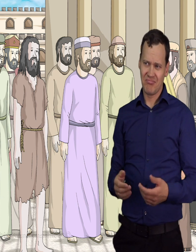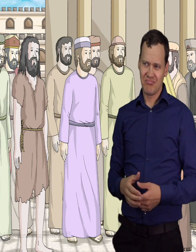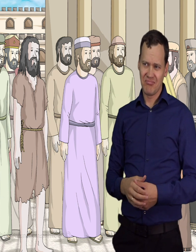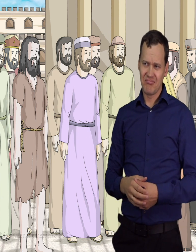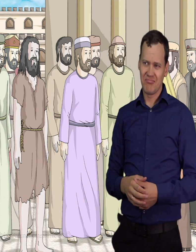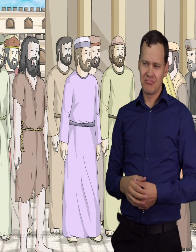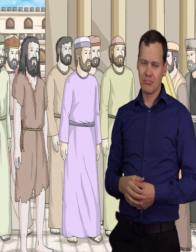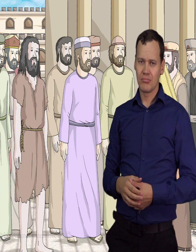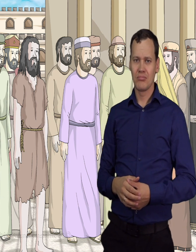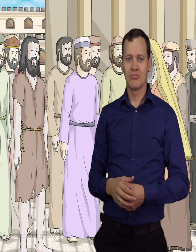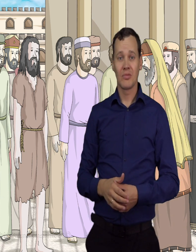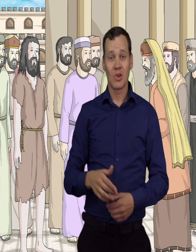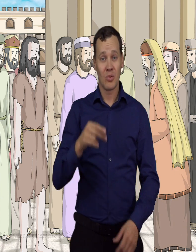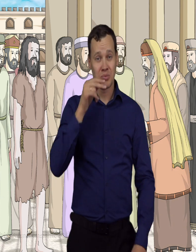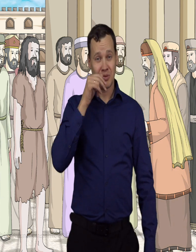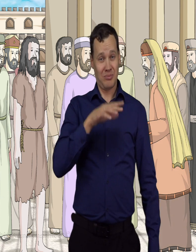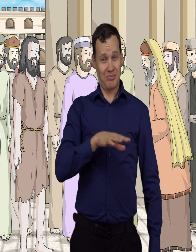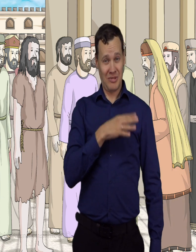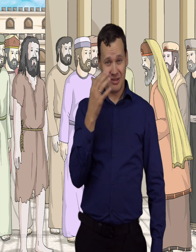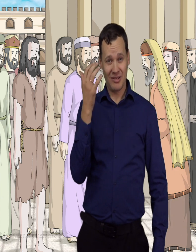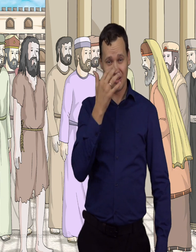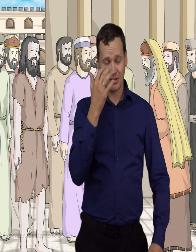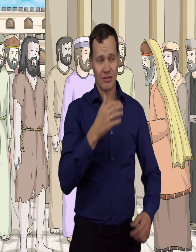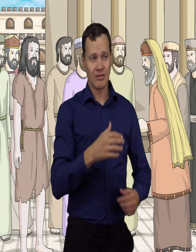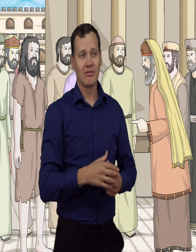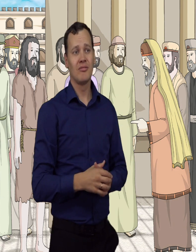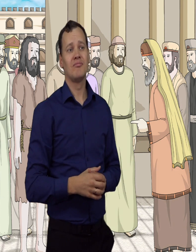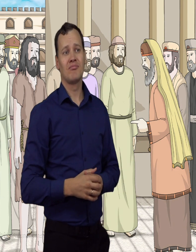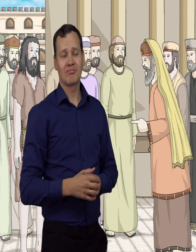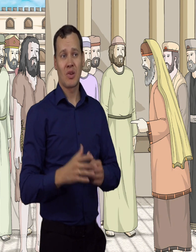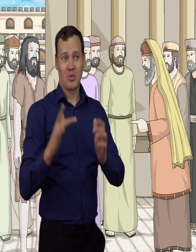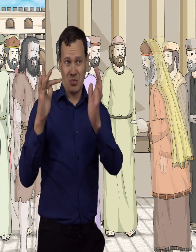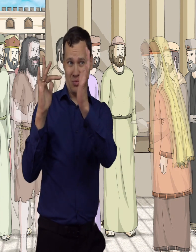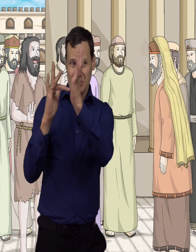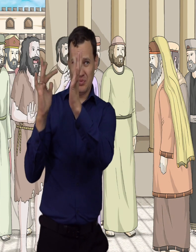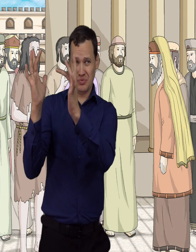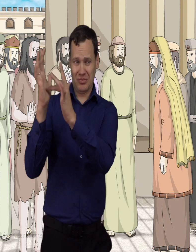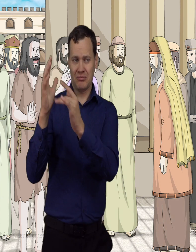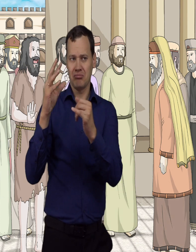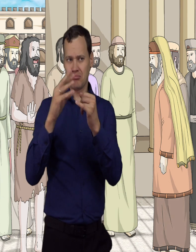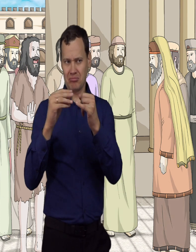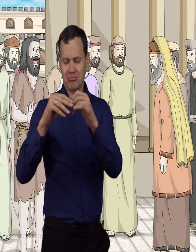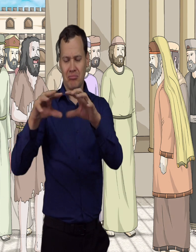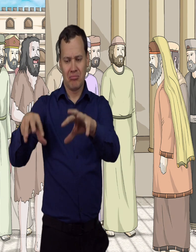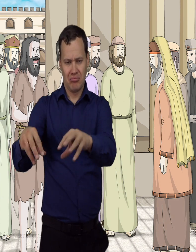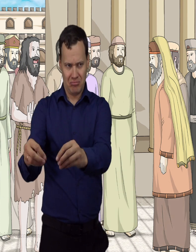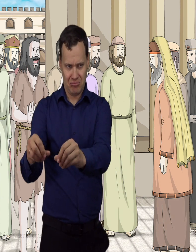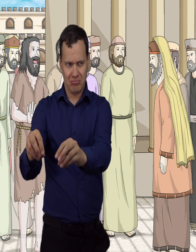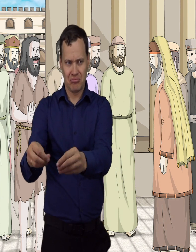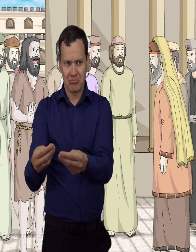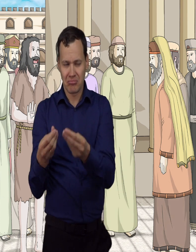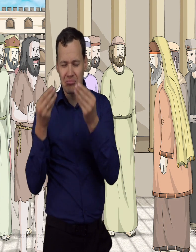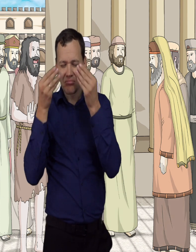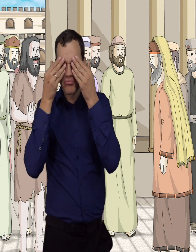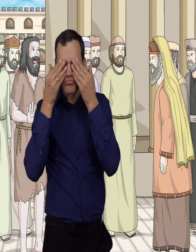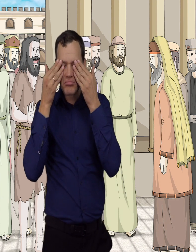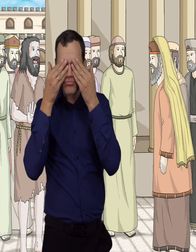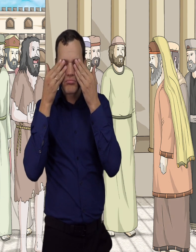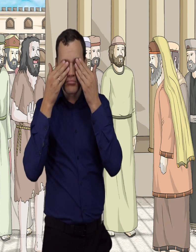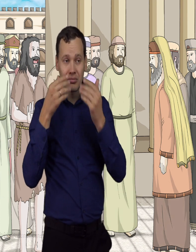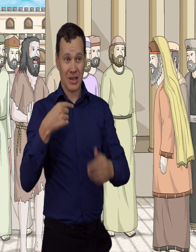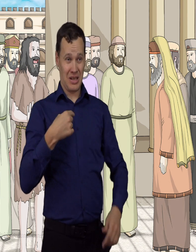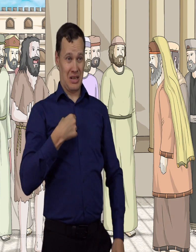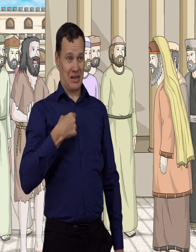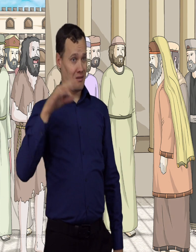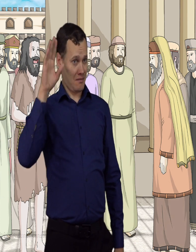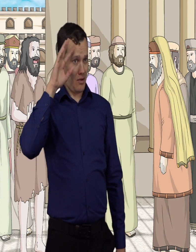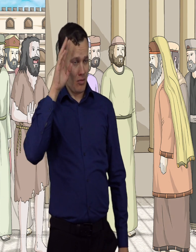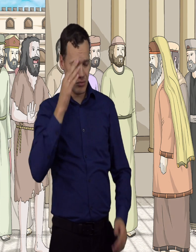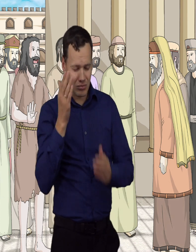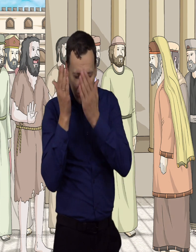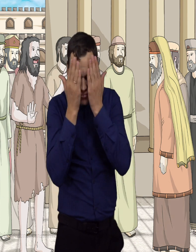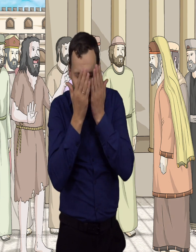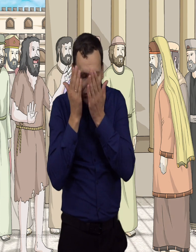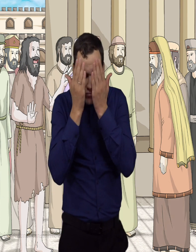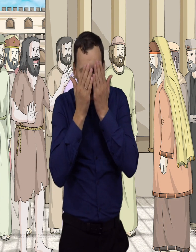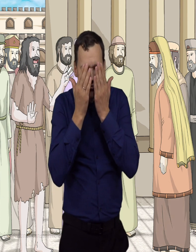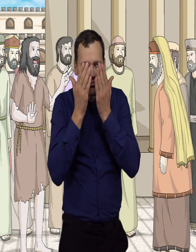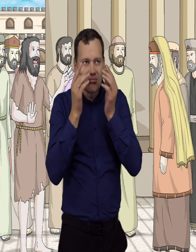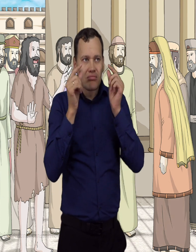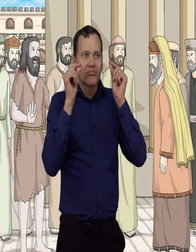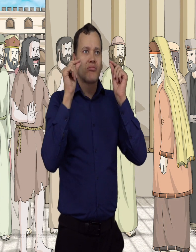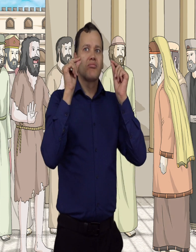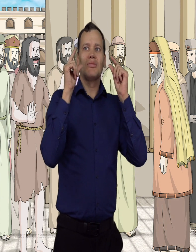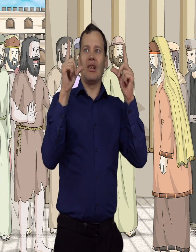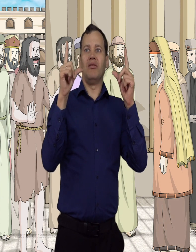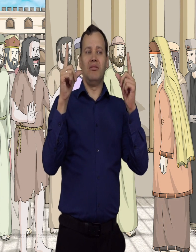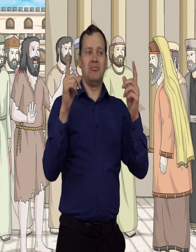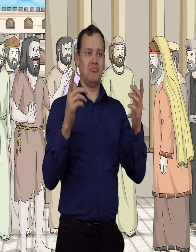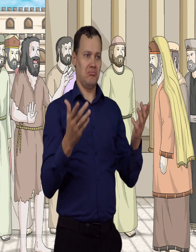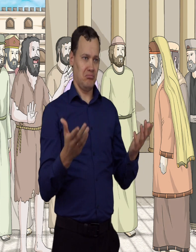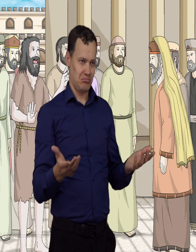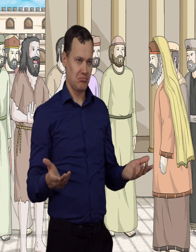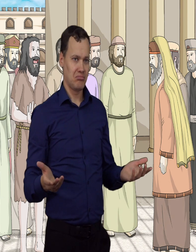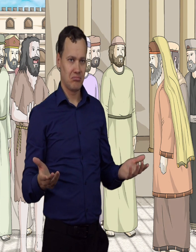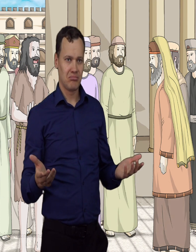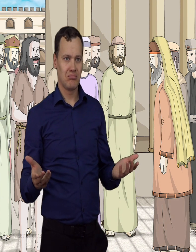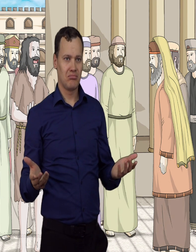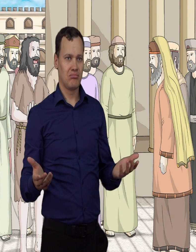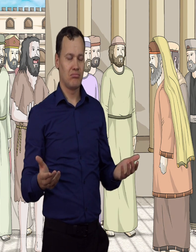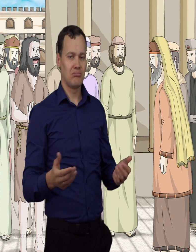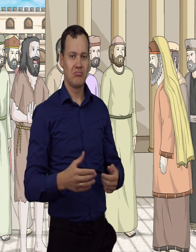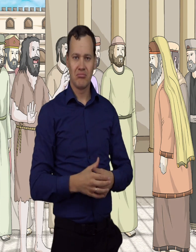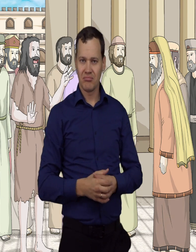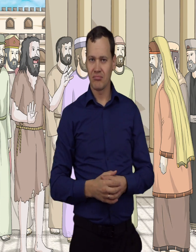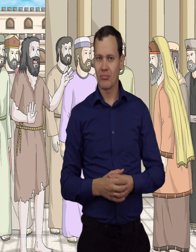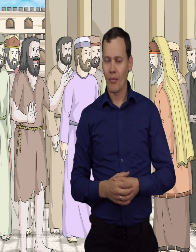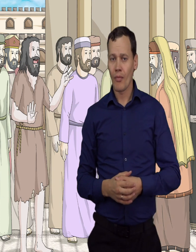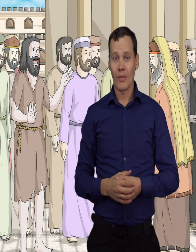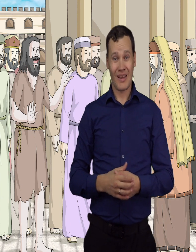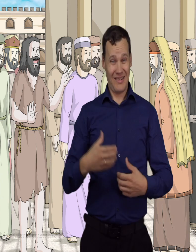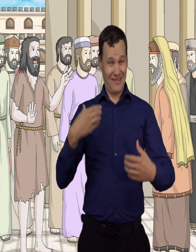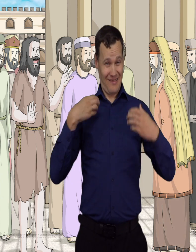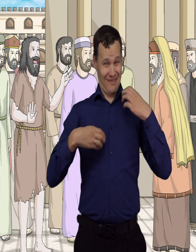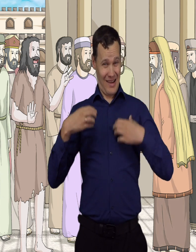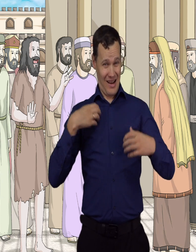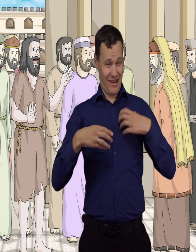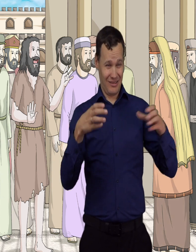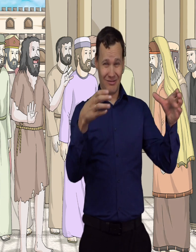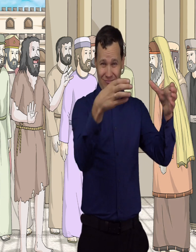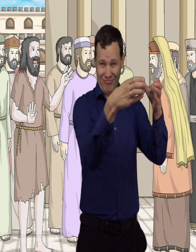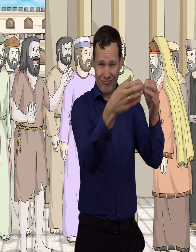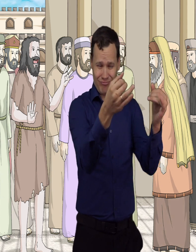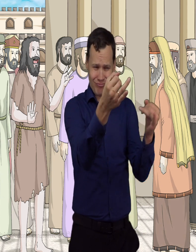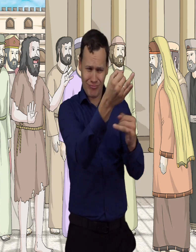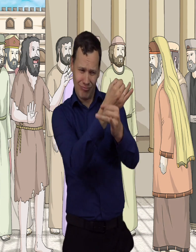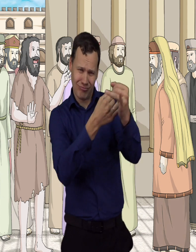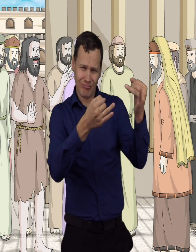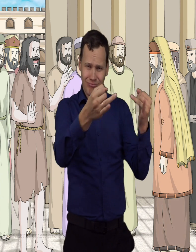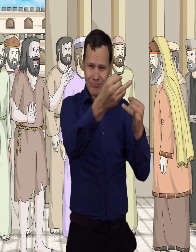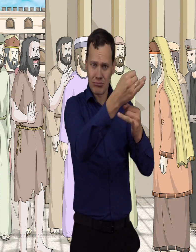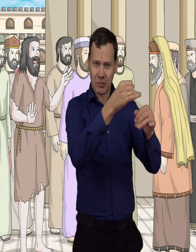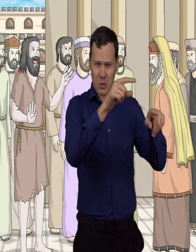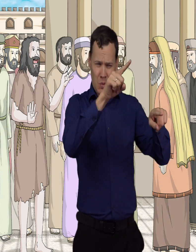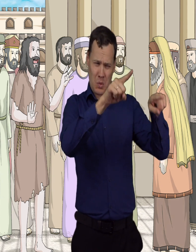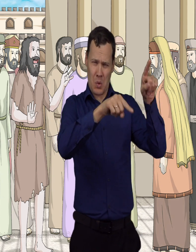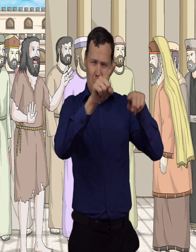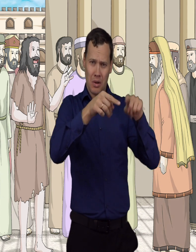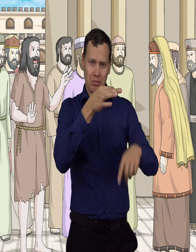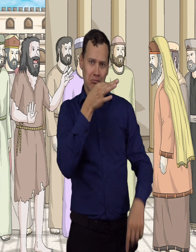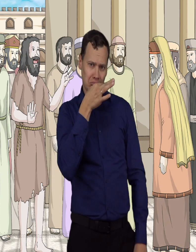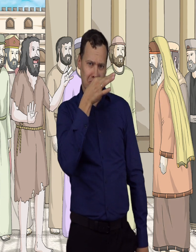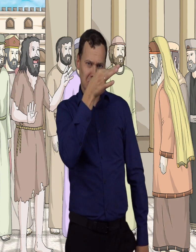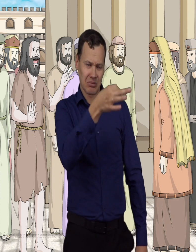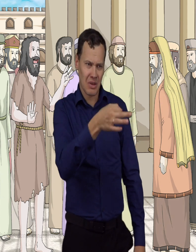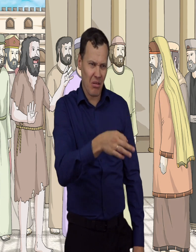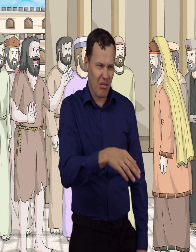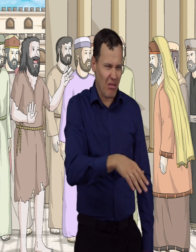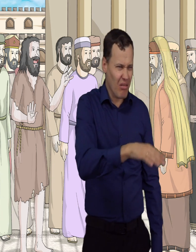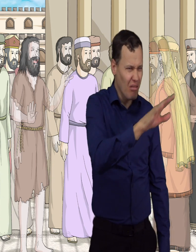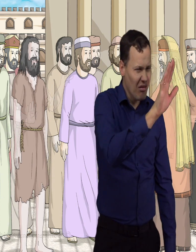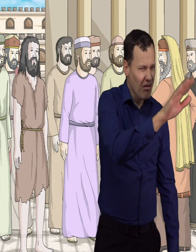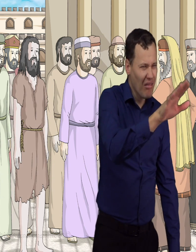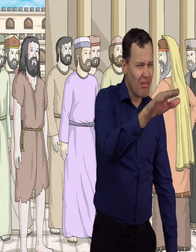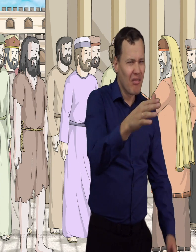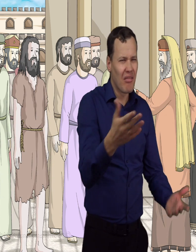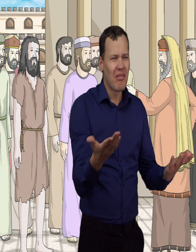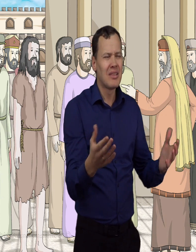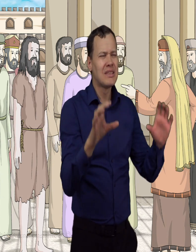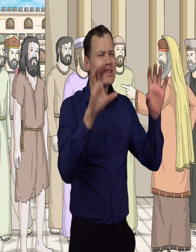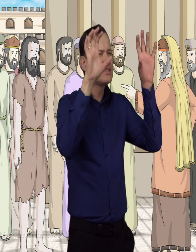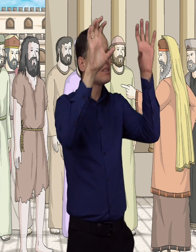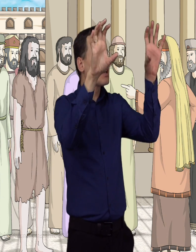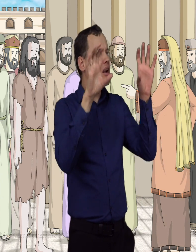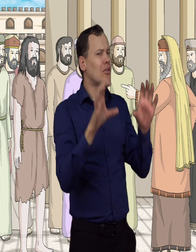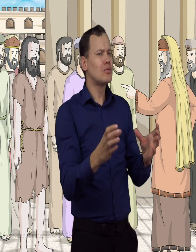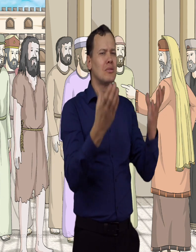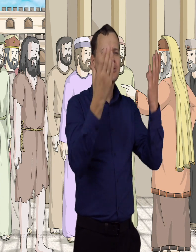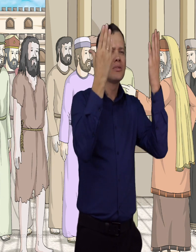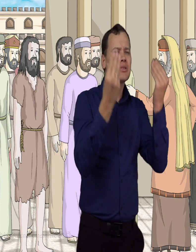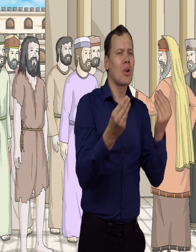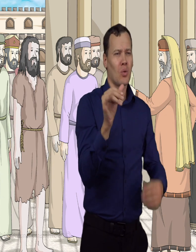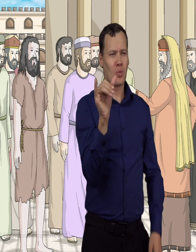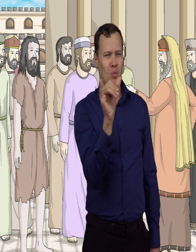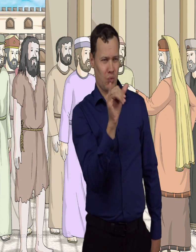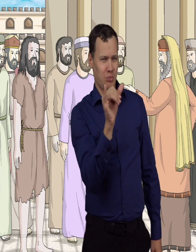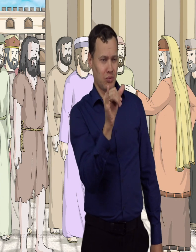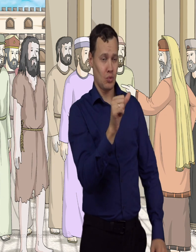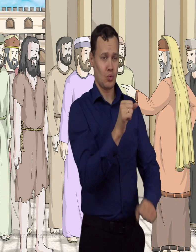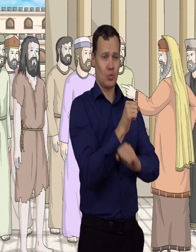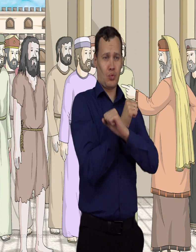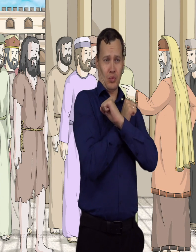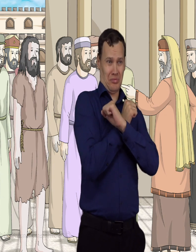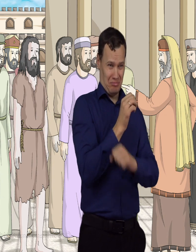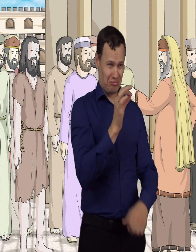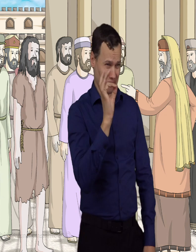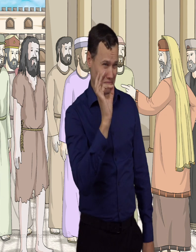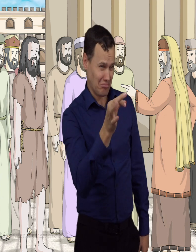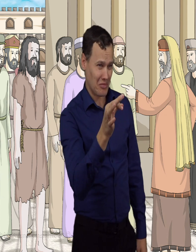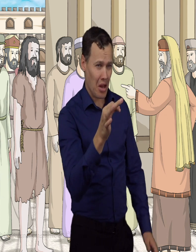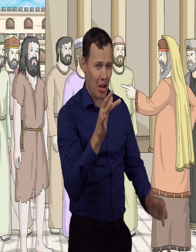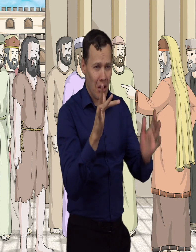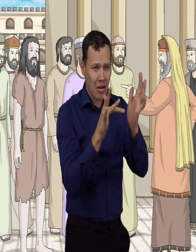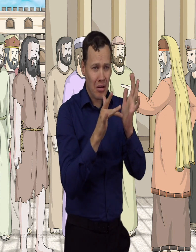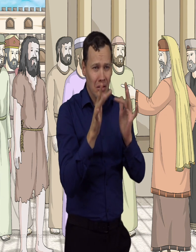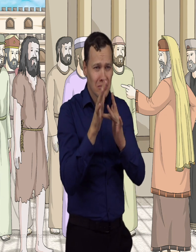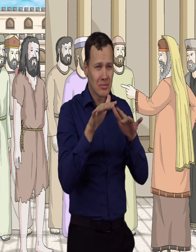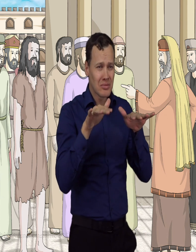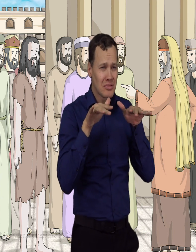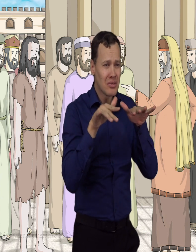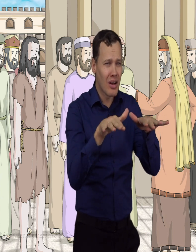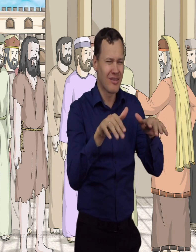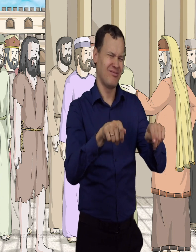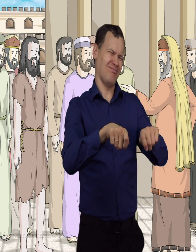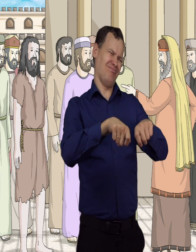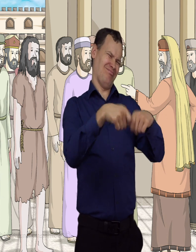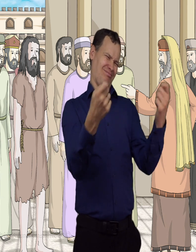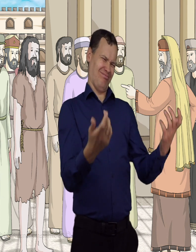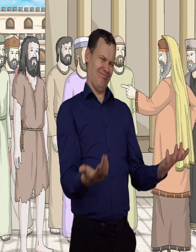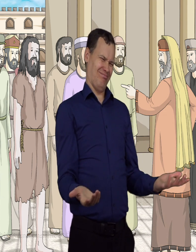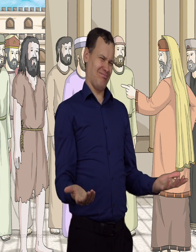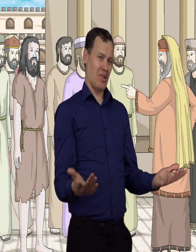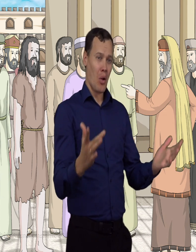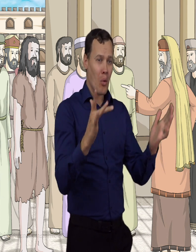So the Pharisees also asked him how he had received his sight. The man answered, “He put mud on my eyes, and I washed, and now I can see.”